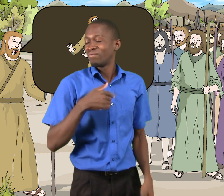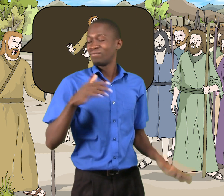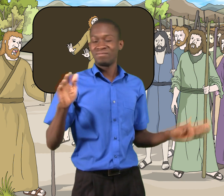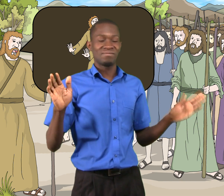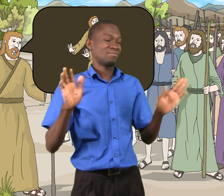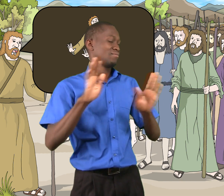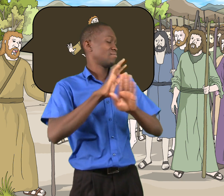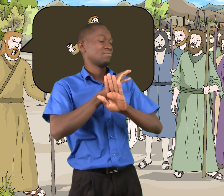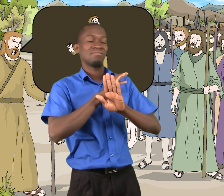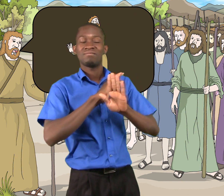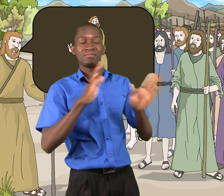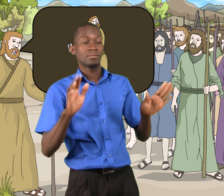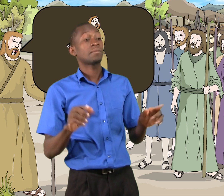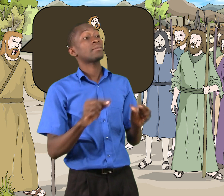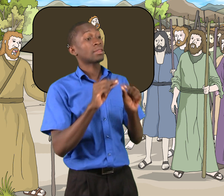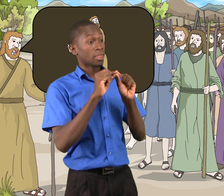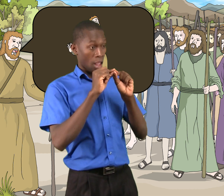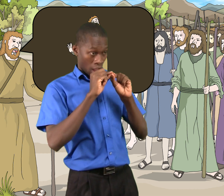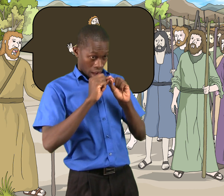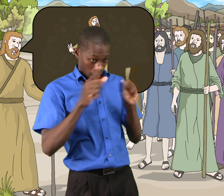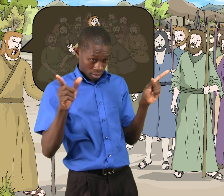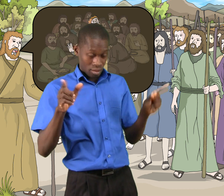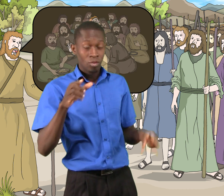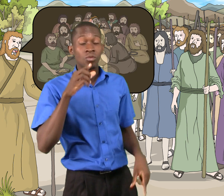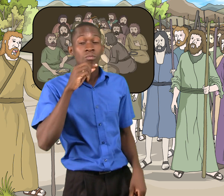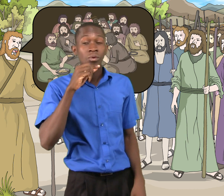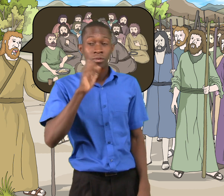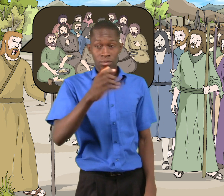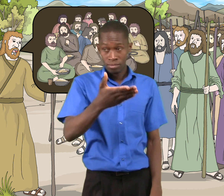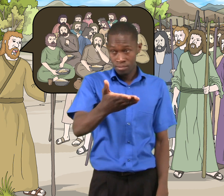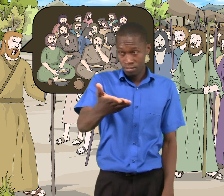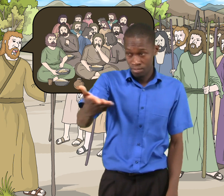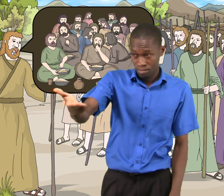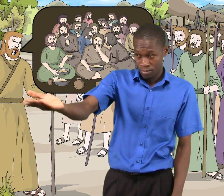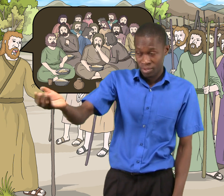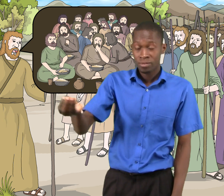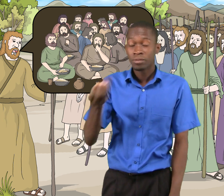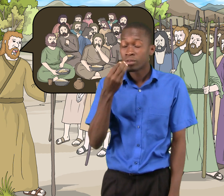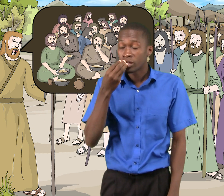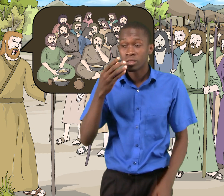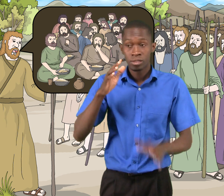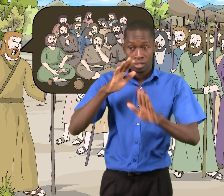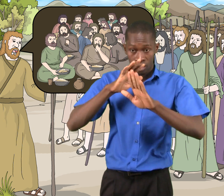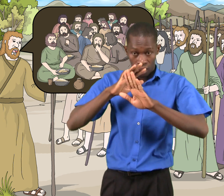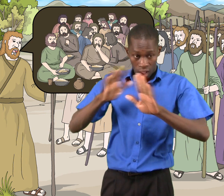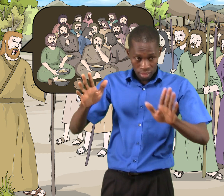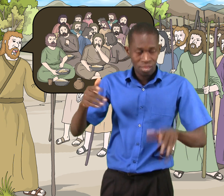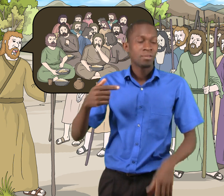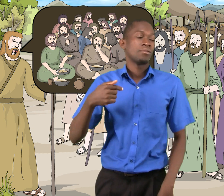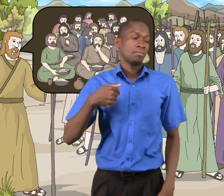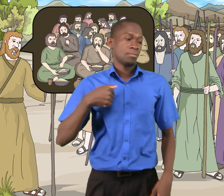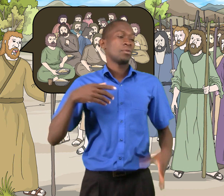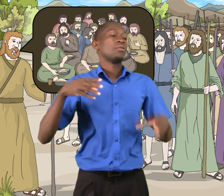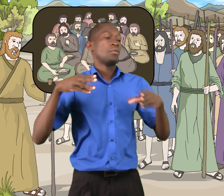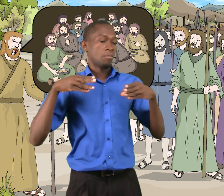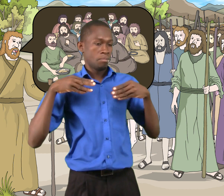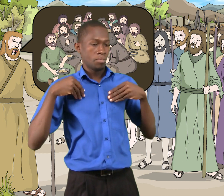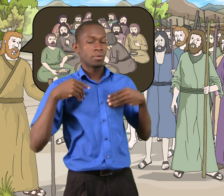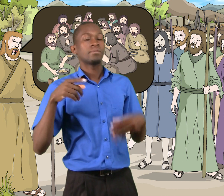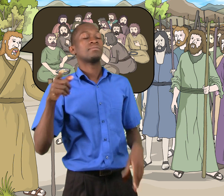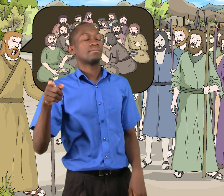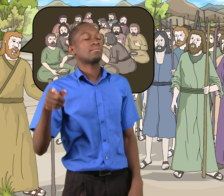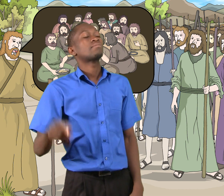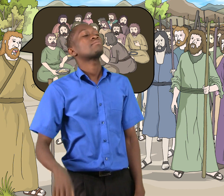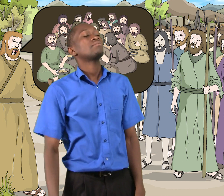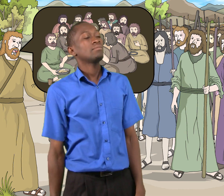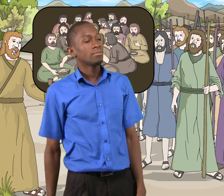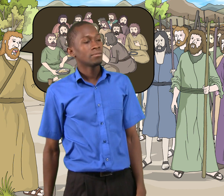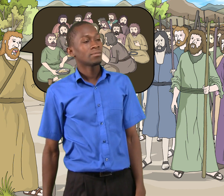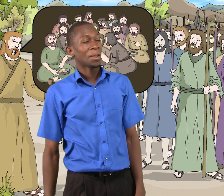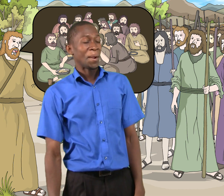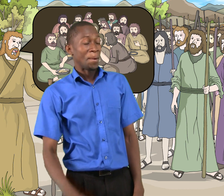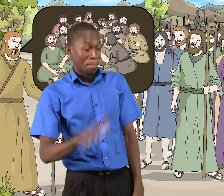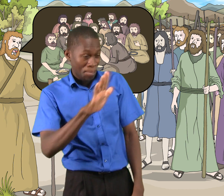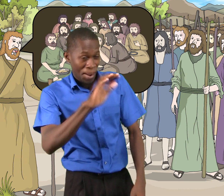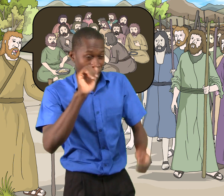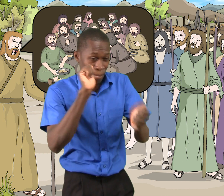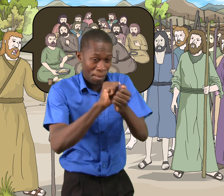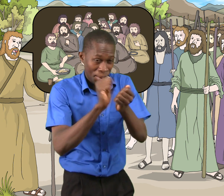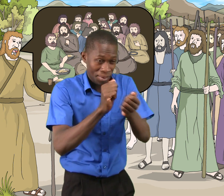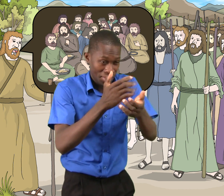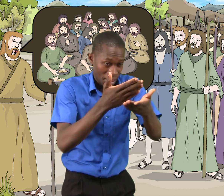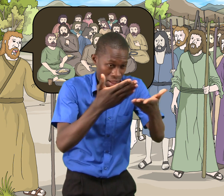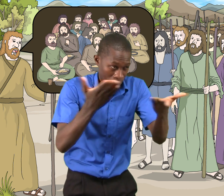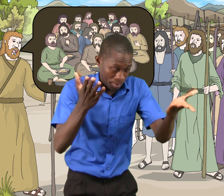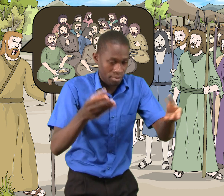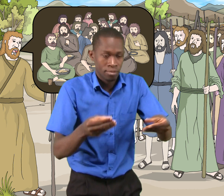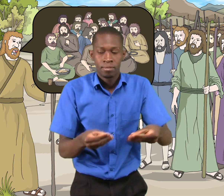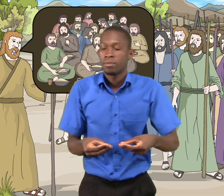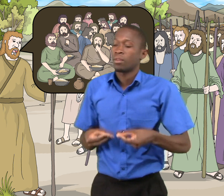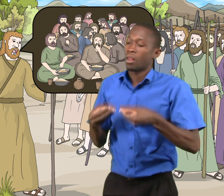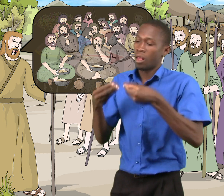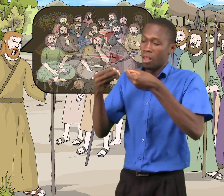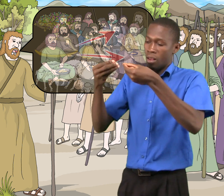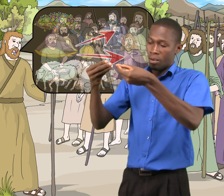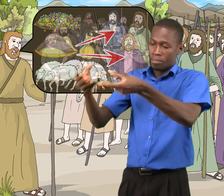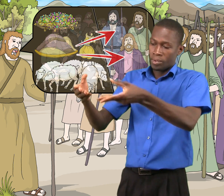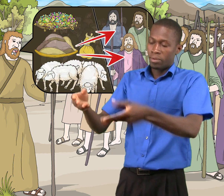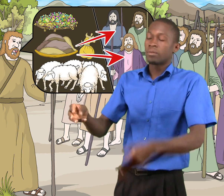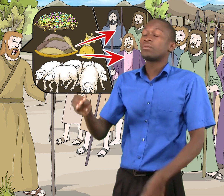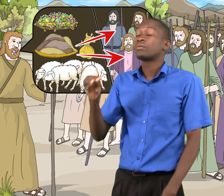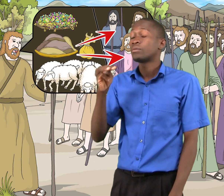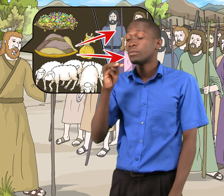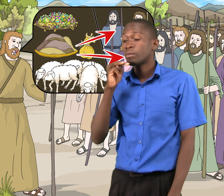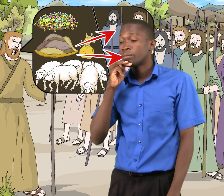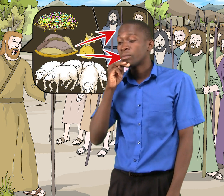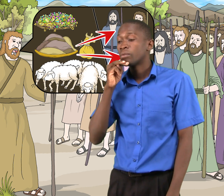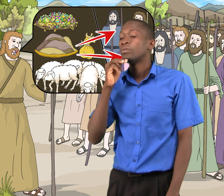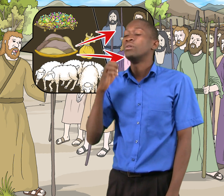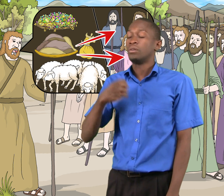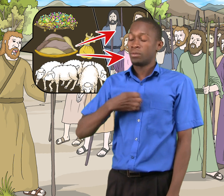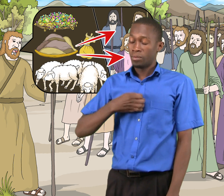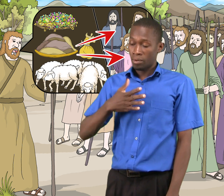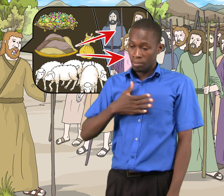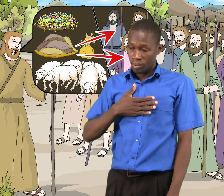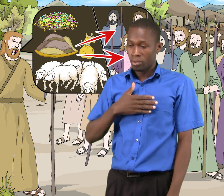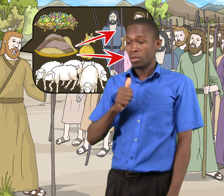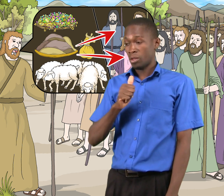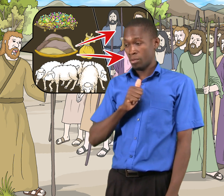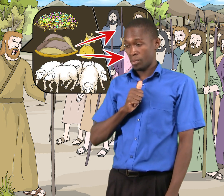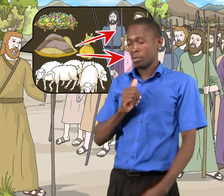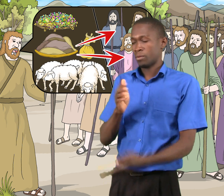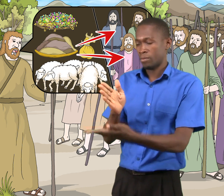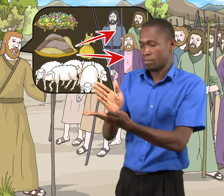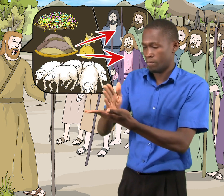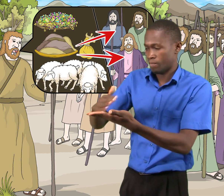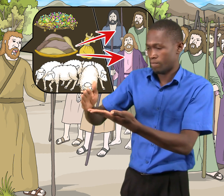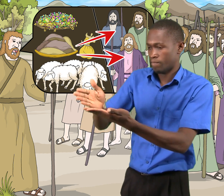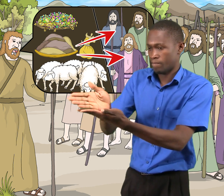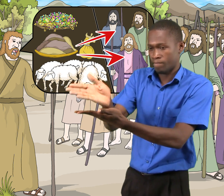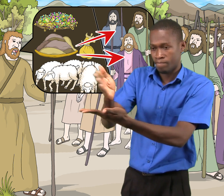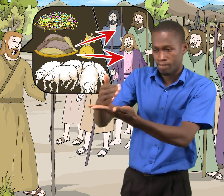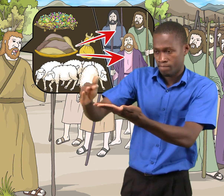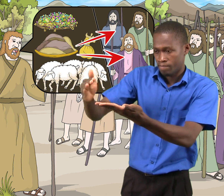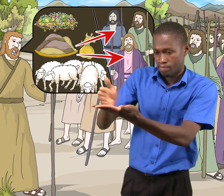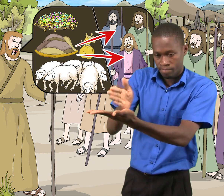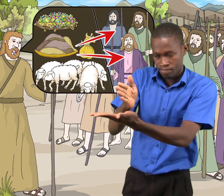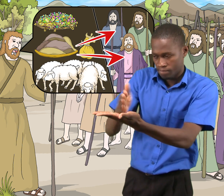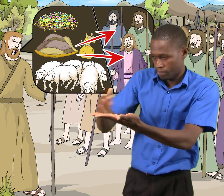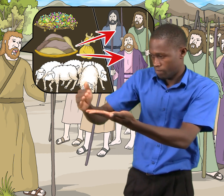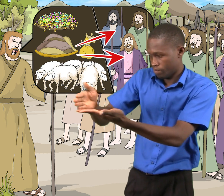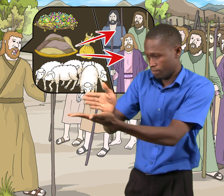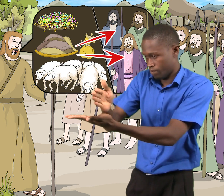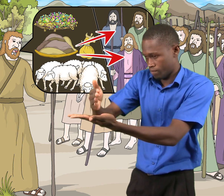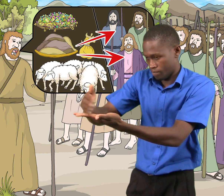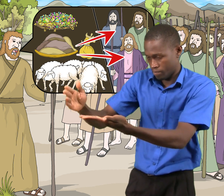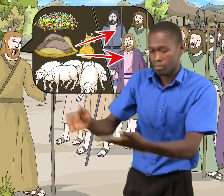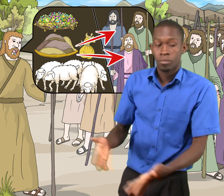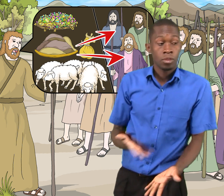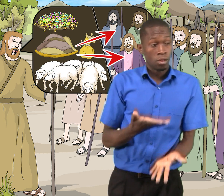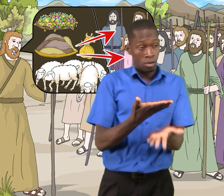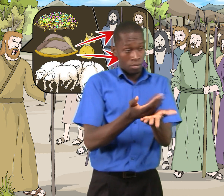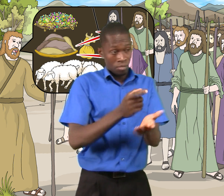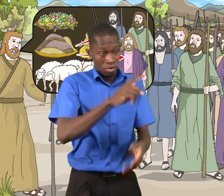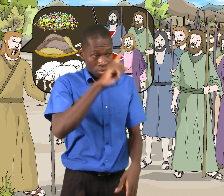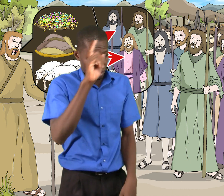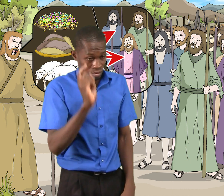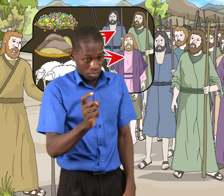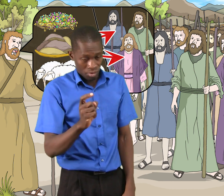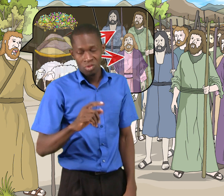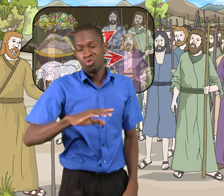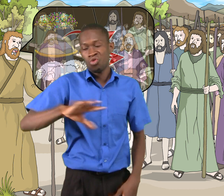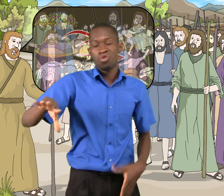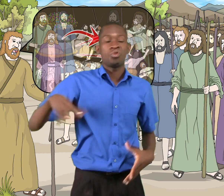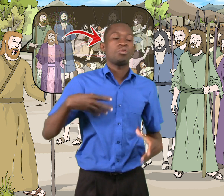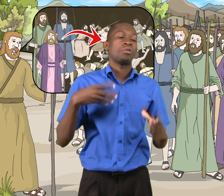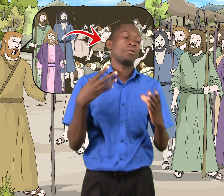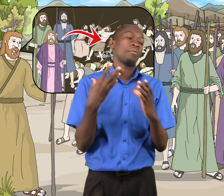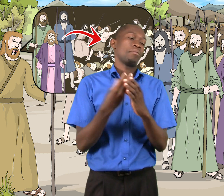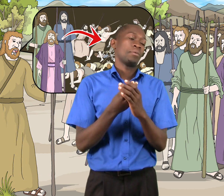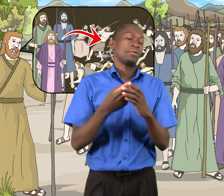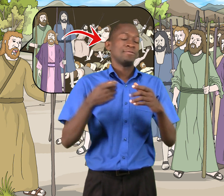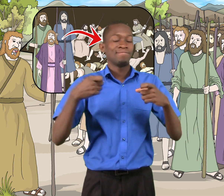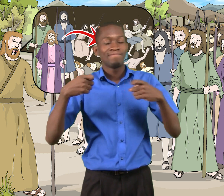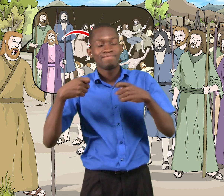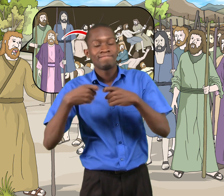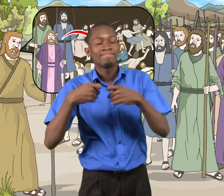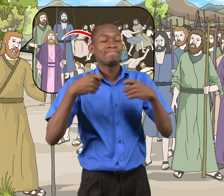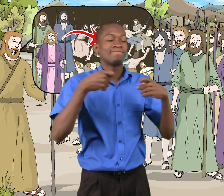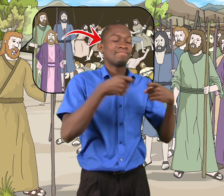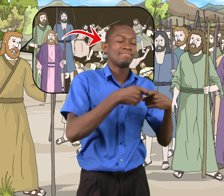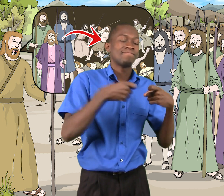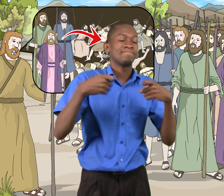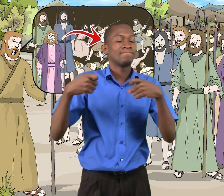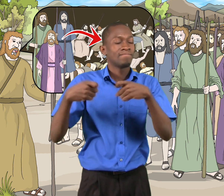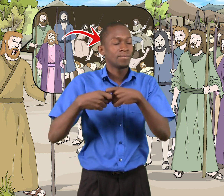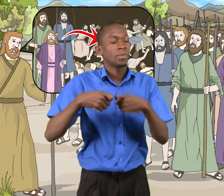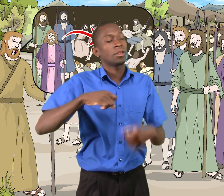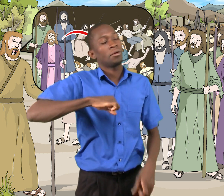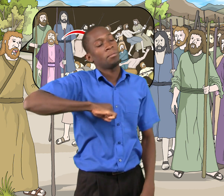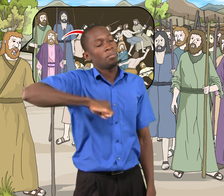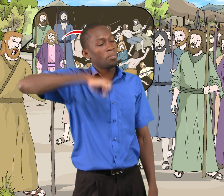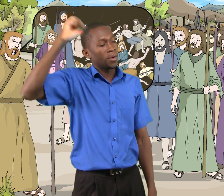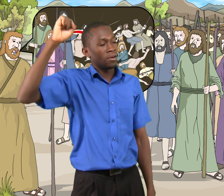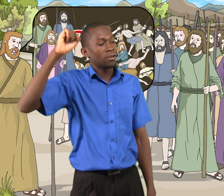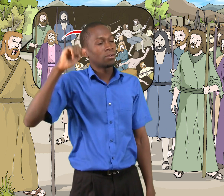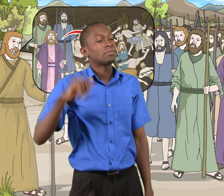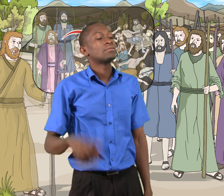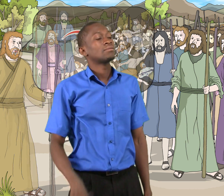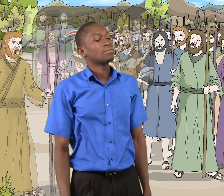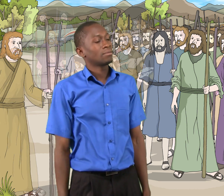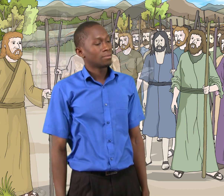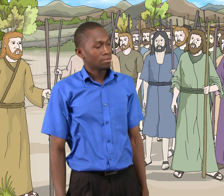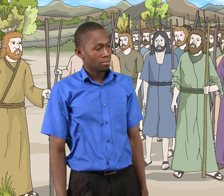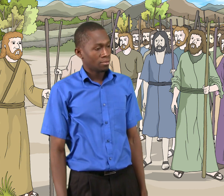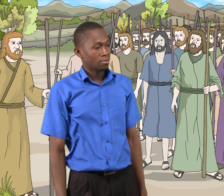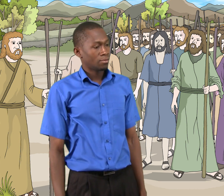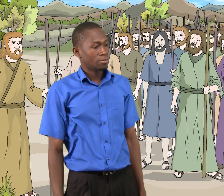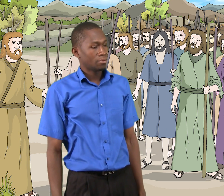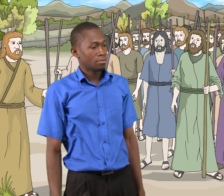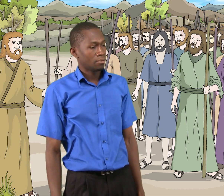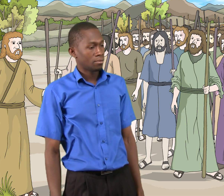I will accept nothing but what my men have eaten and the share for the men who went with me—Aner, Eshcol, and Mamre.